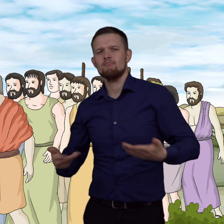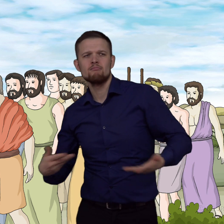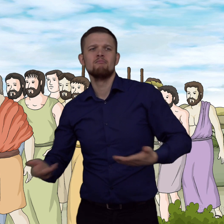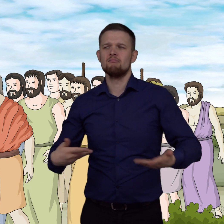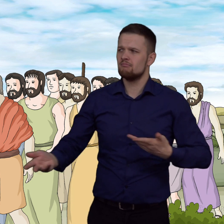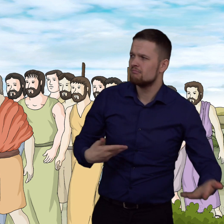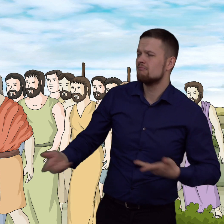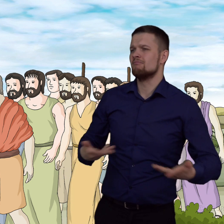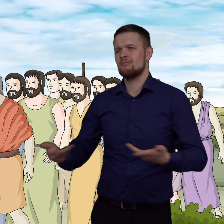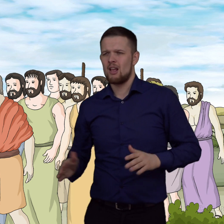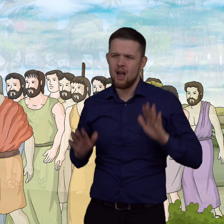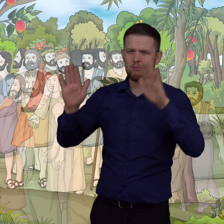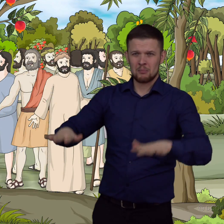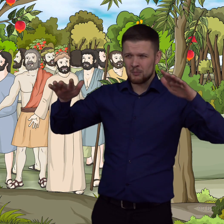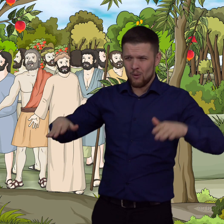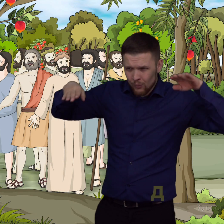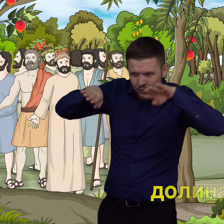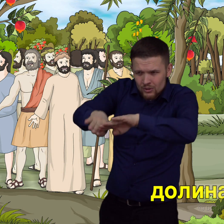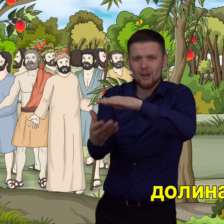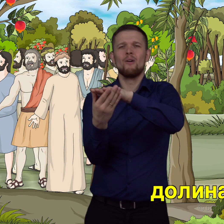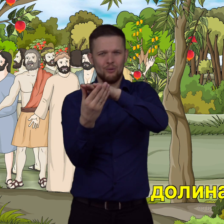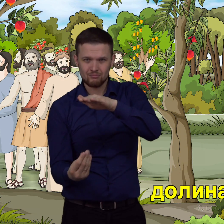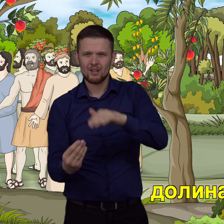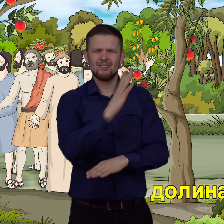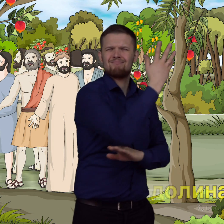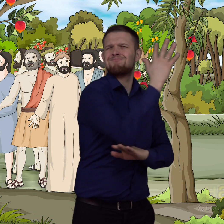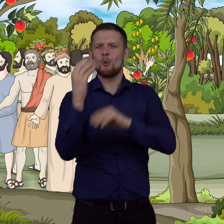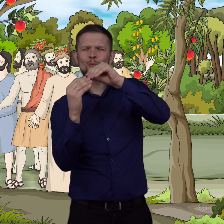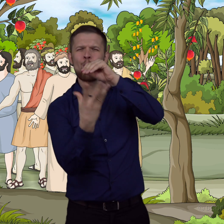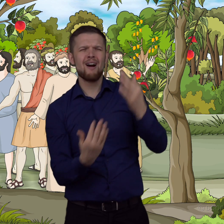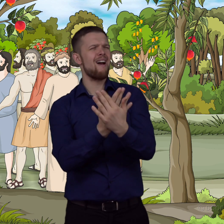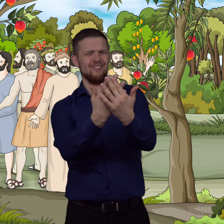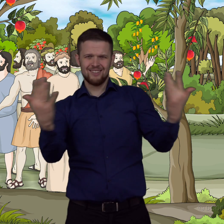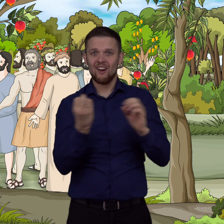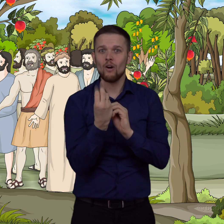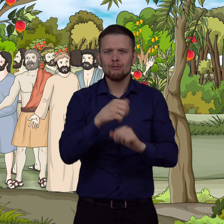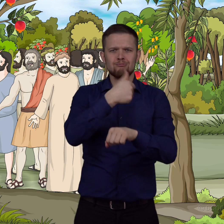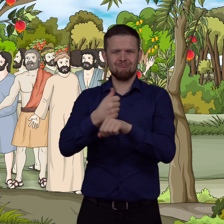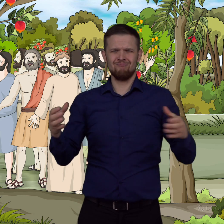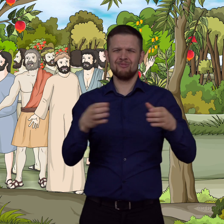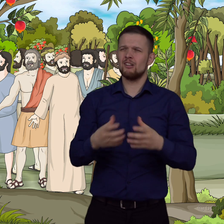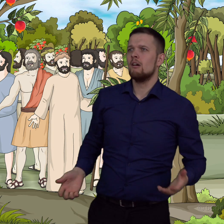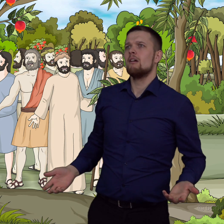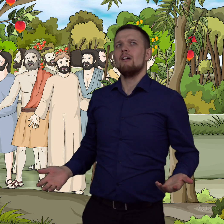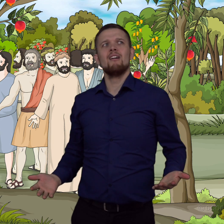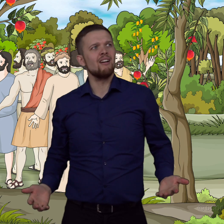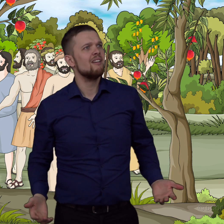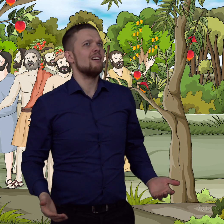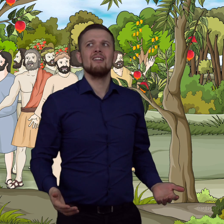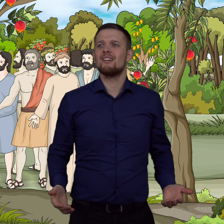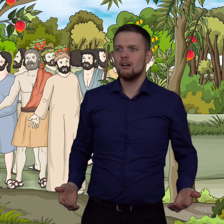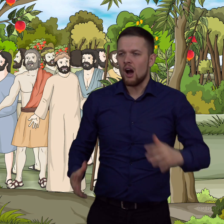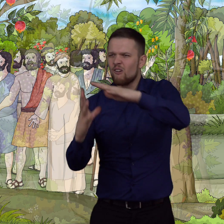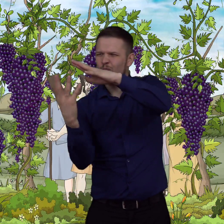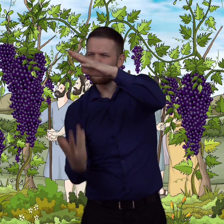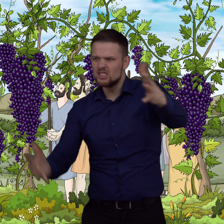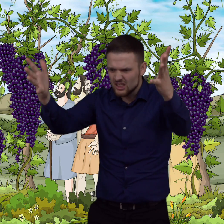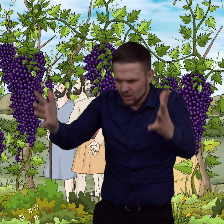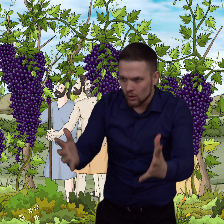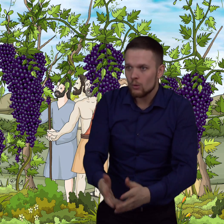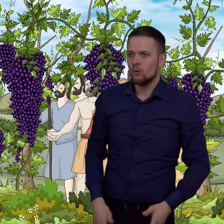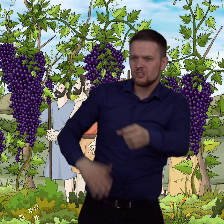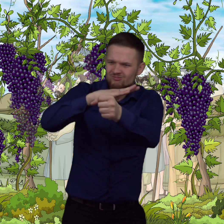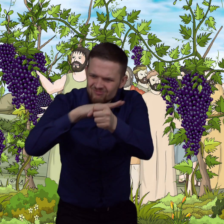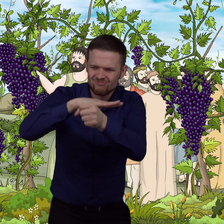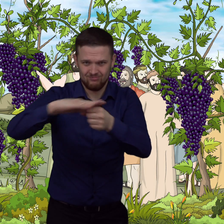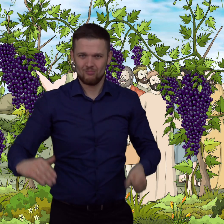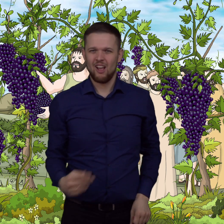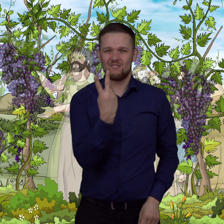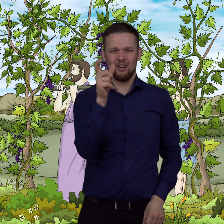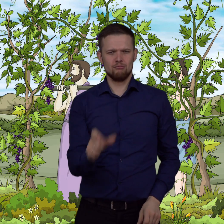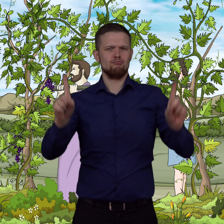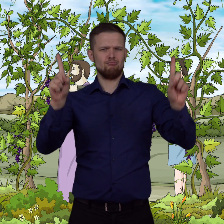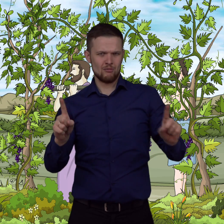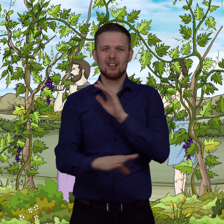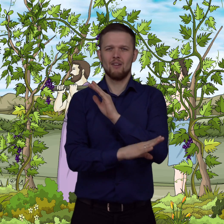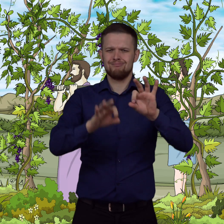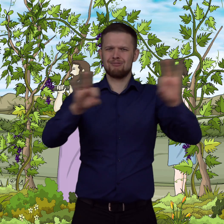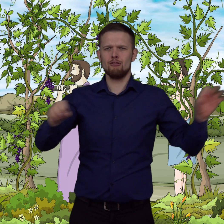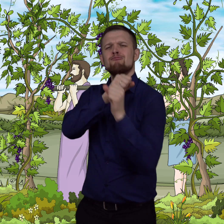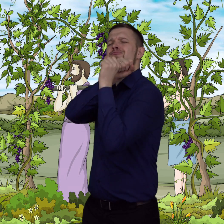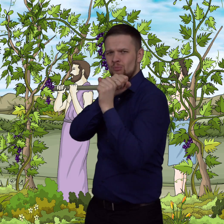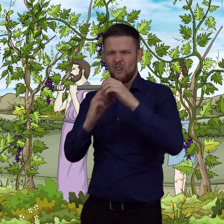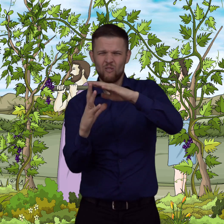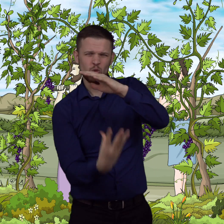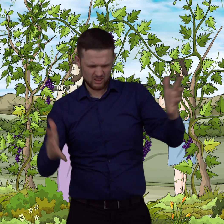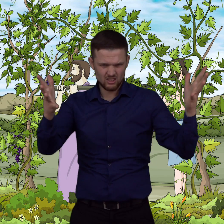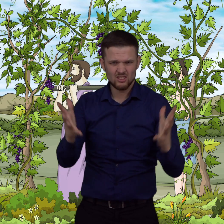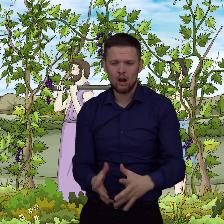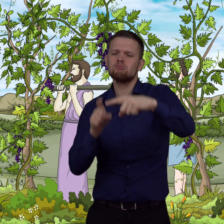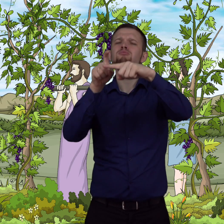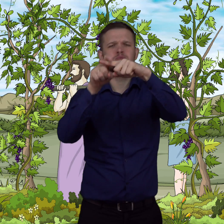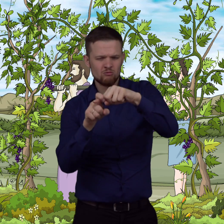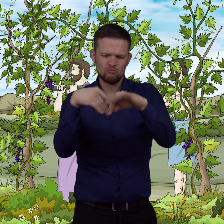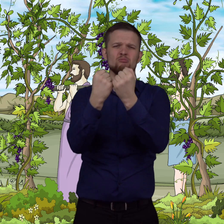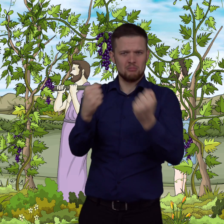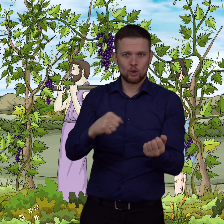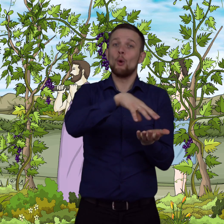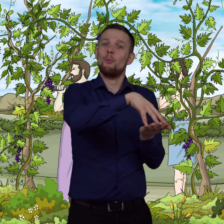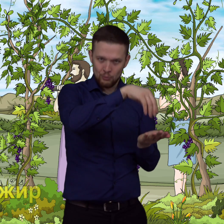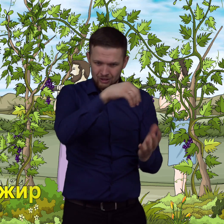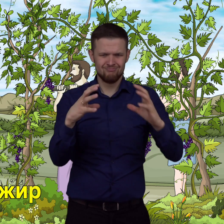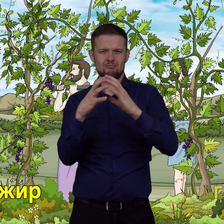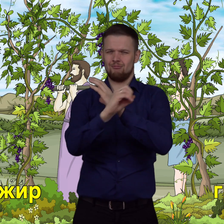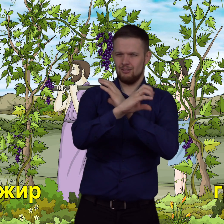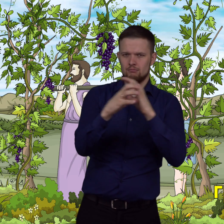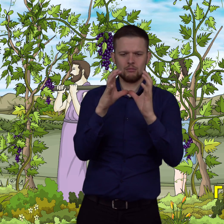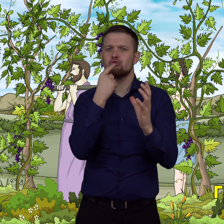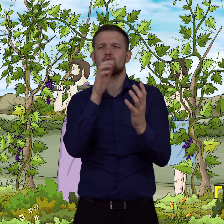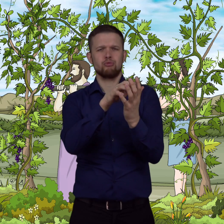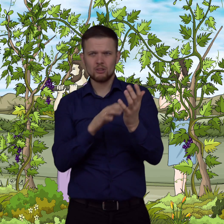When they came to the Valley of Eshcol, they cut down a branch with a single cluster of grapes, which they carried on a pole between two men.